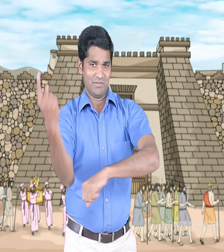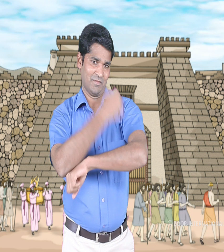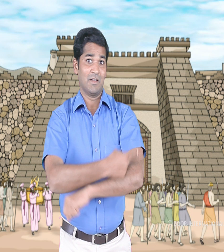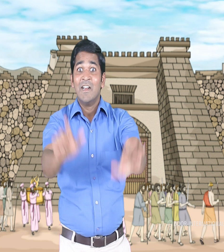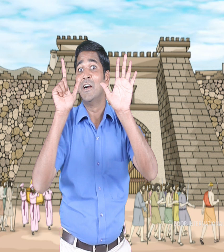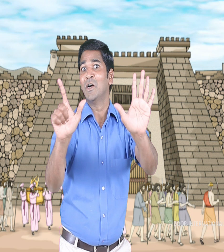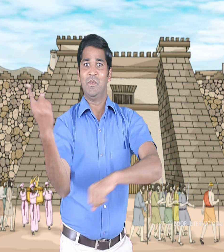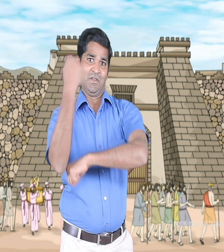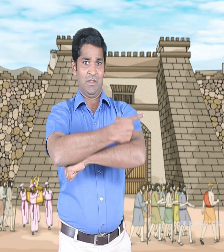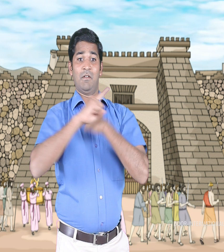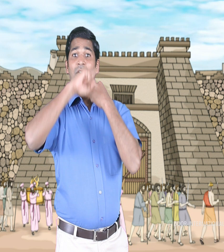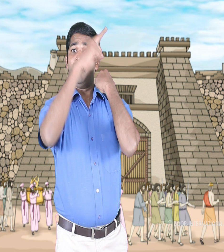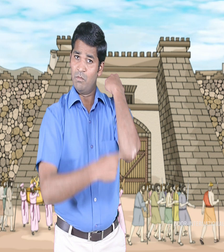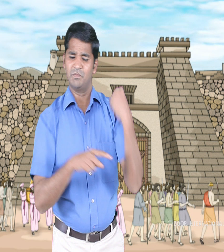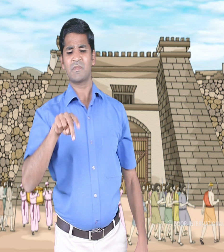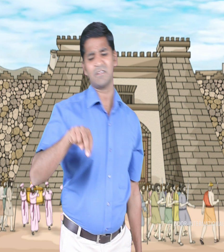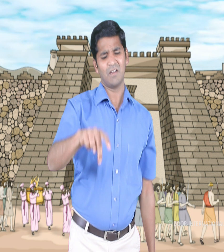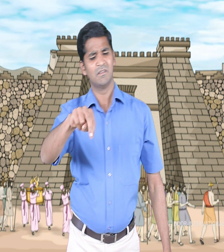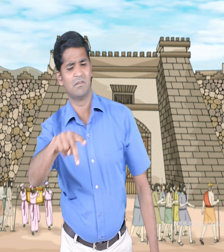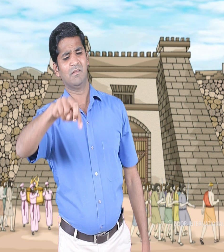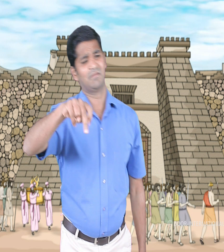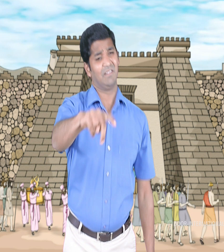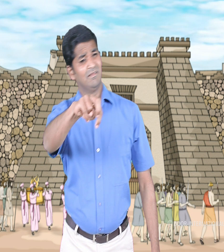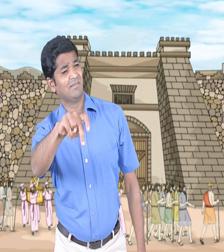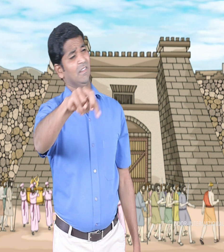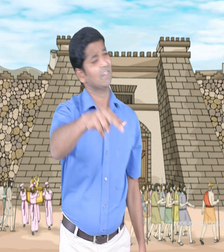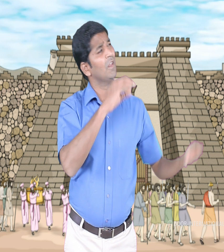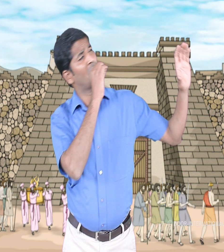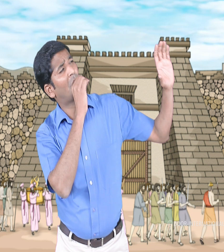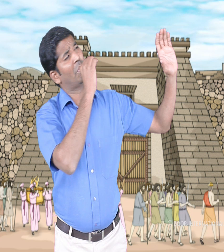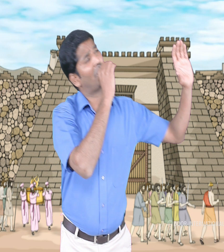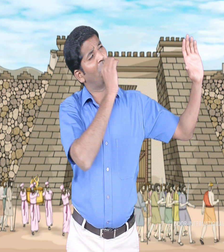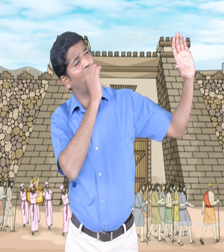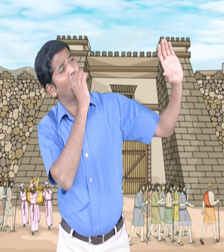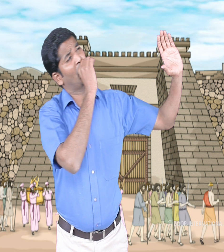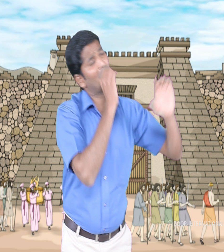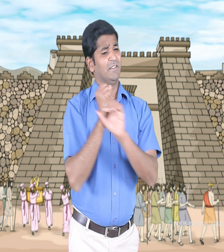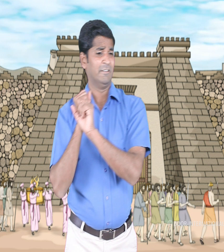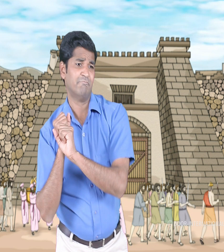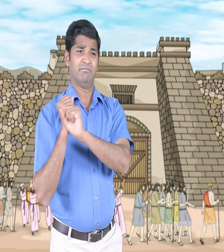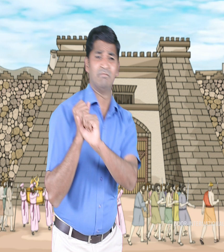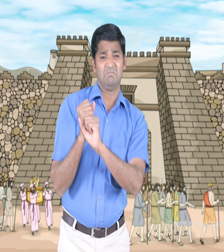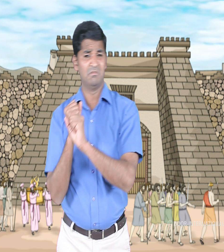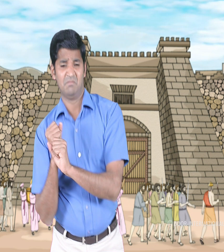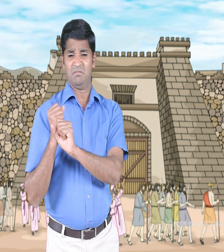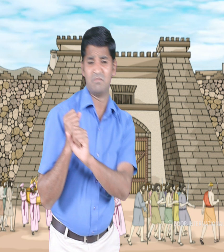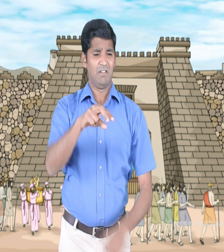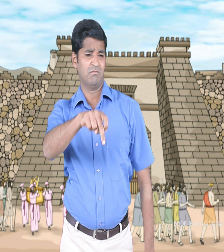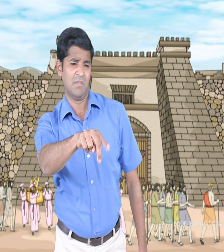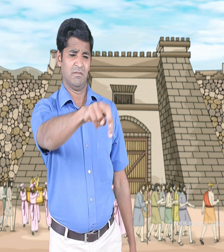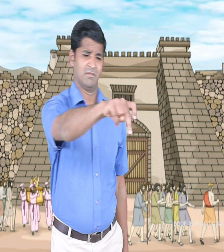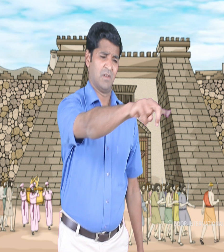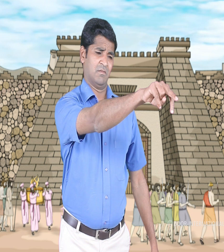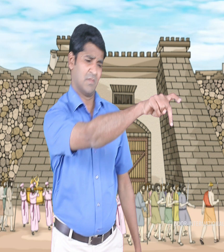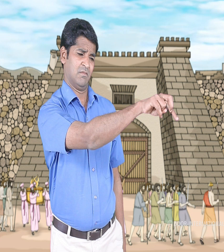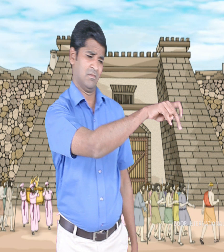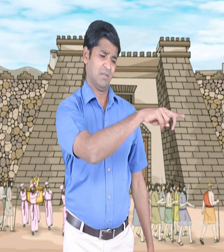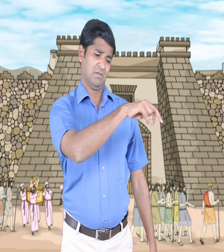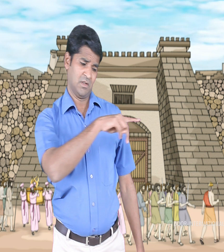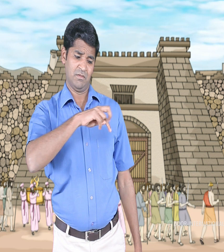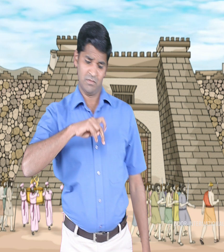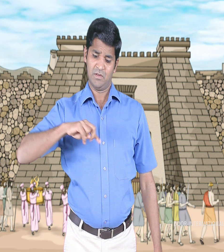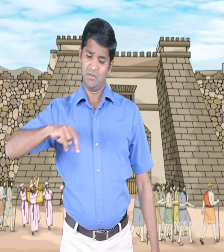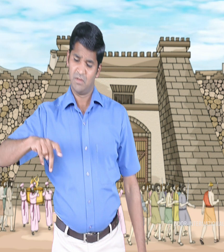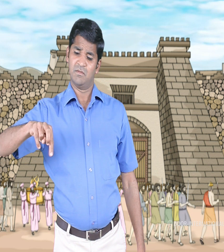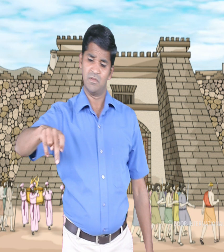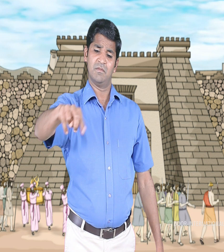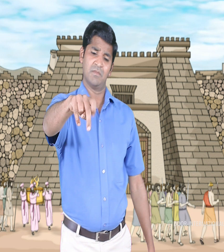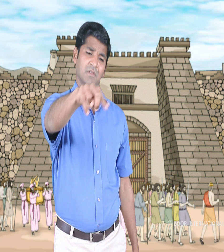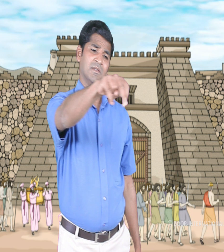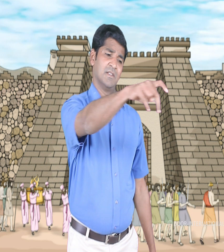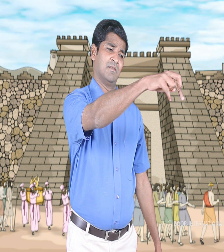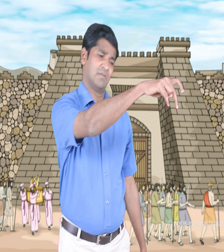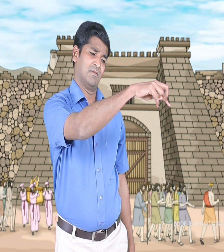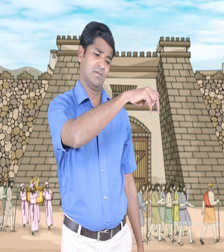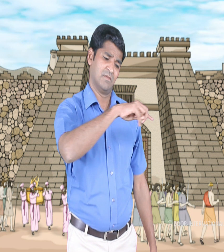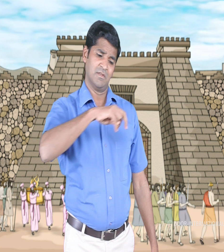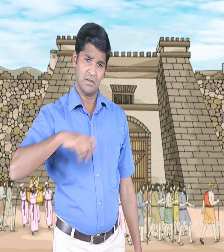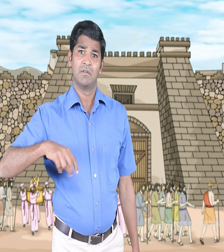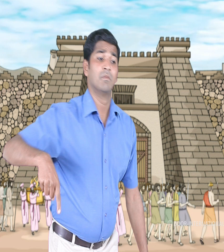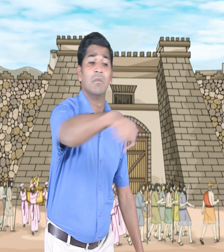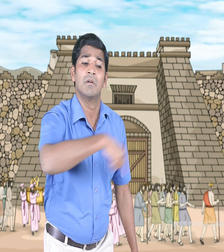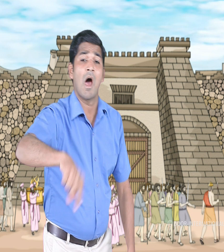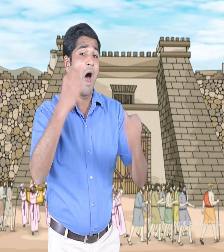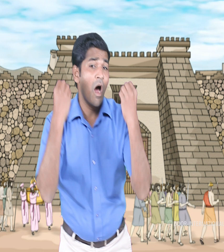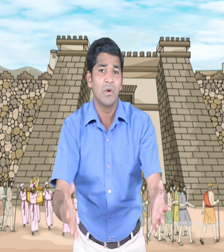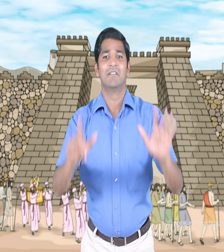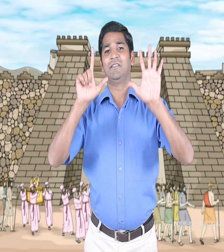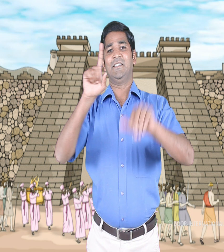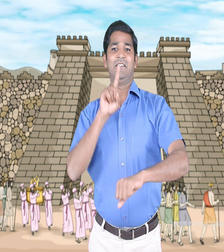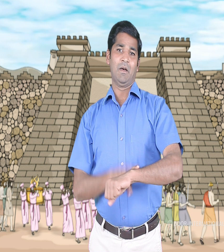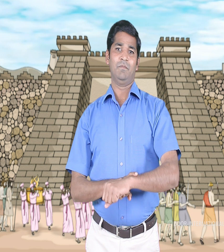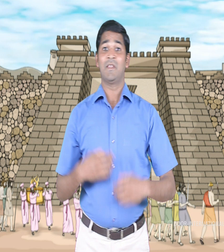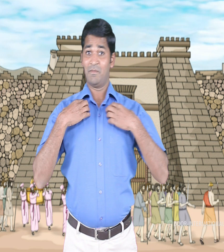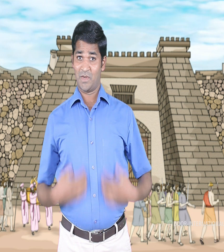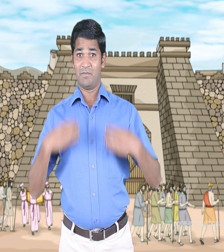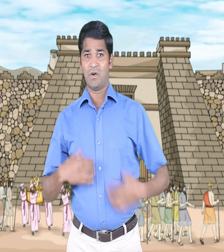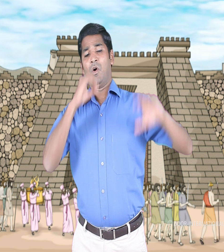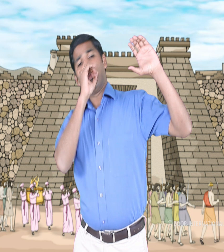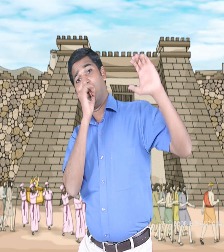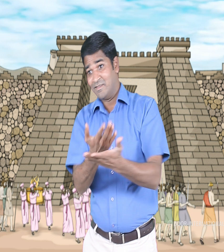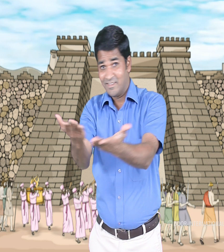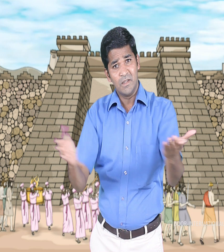Then on the seventh day, they got up at dawn and marched around the city seven times in the same manner.